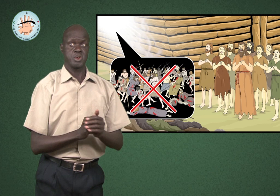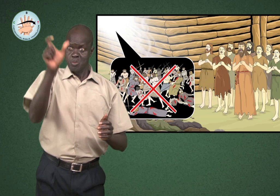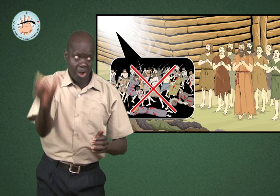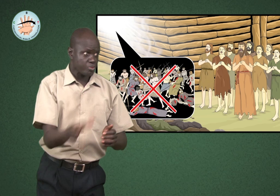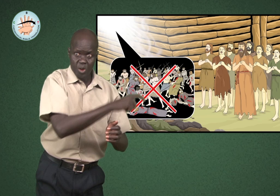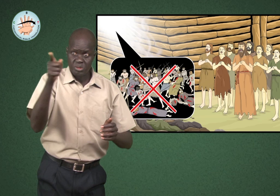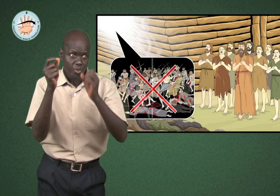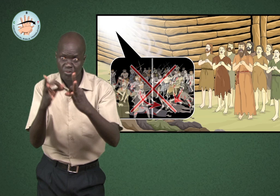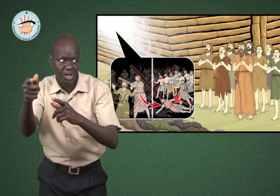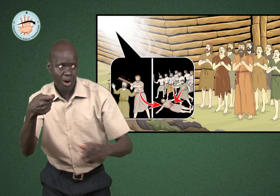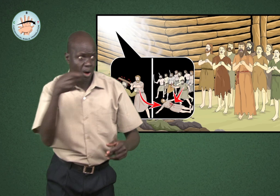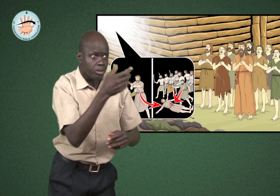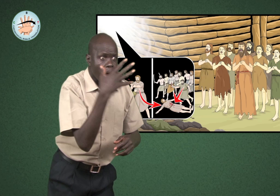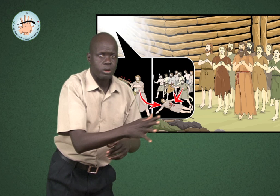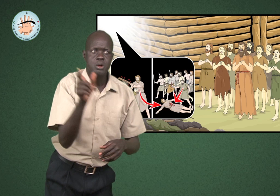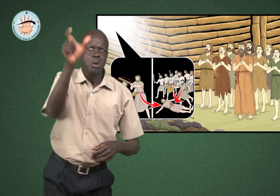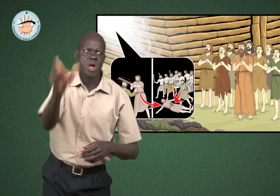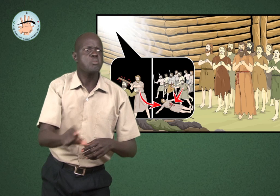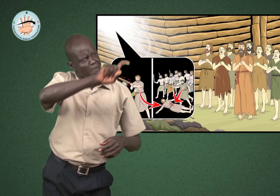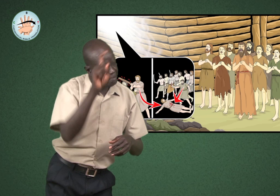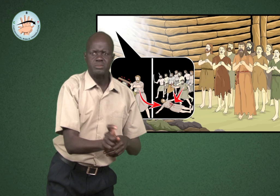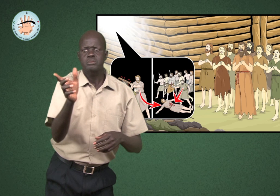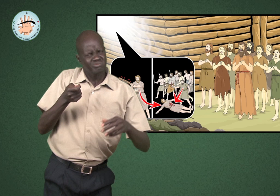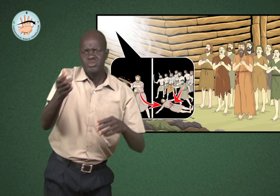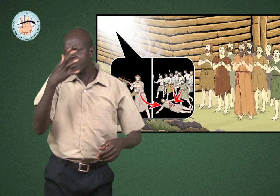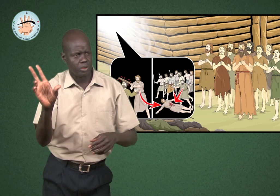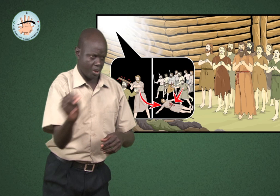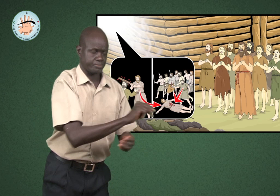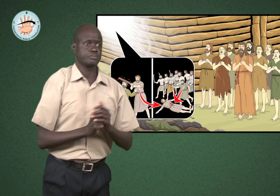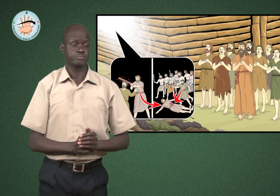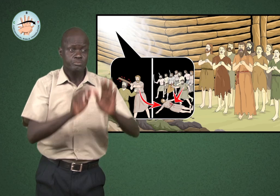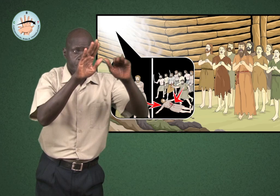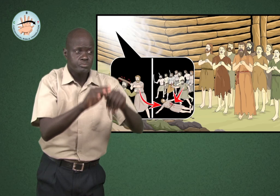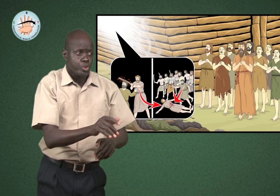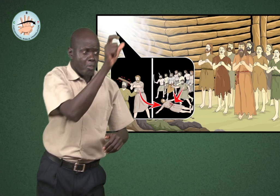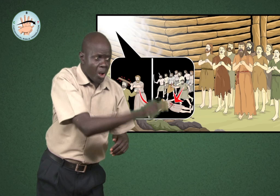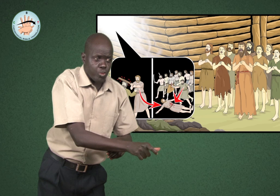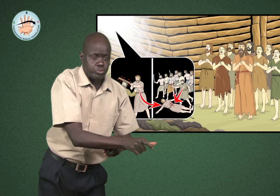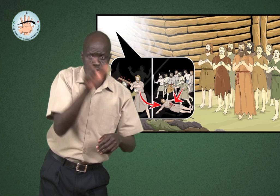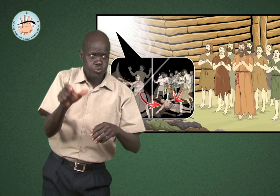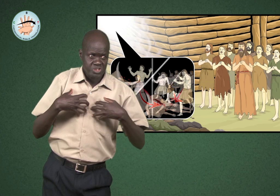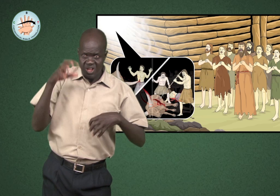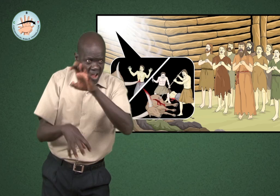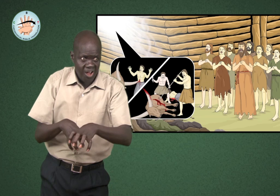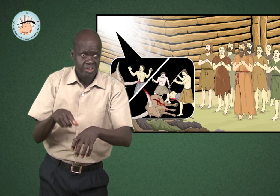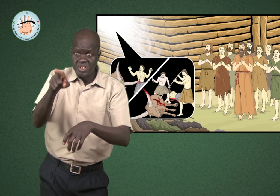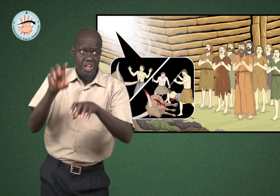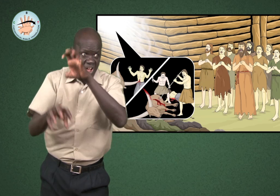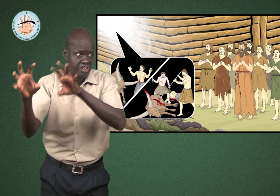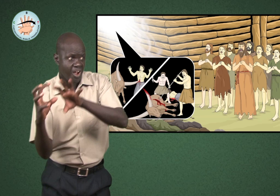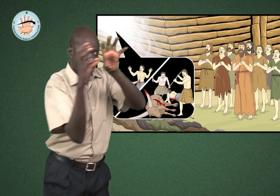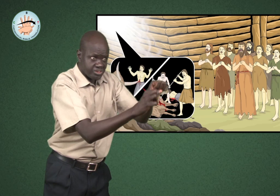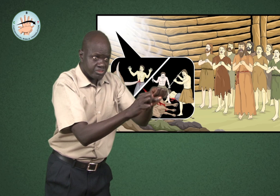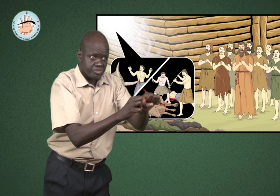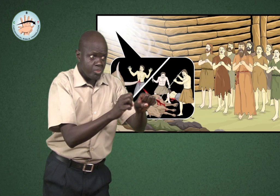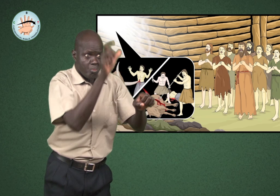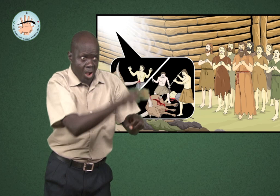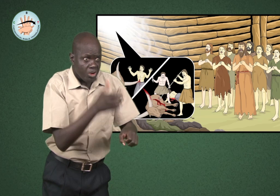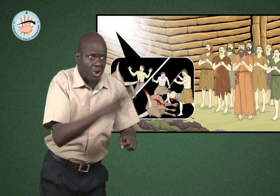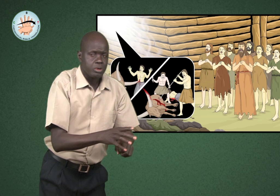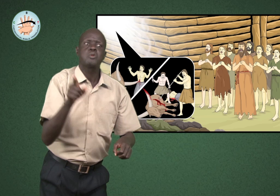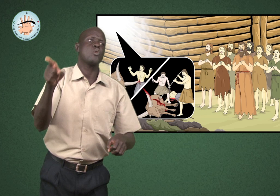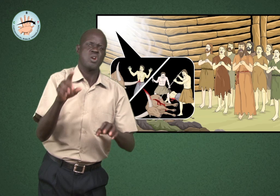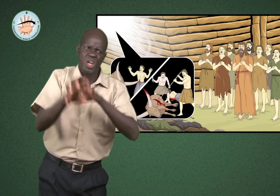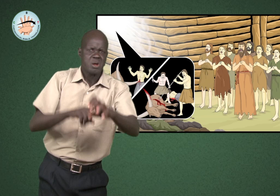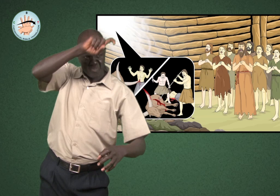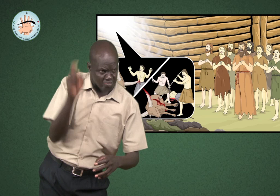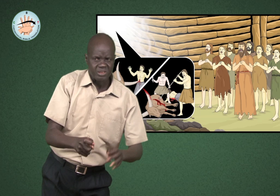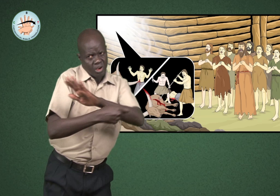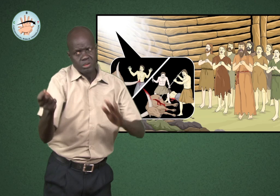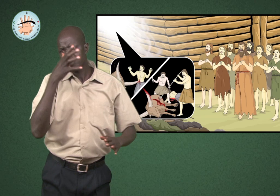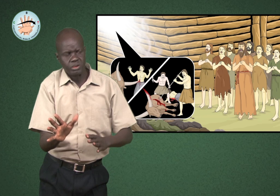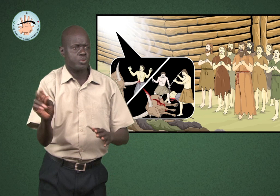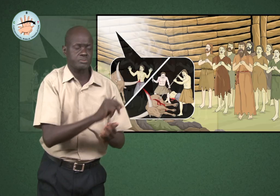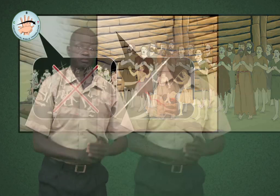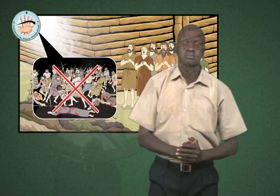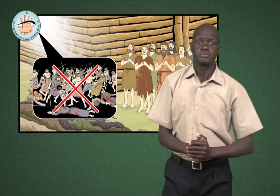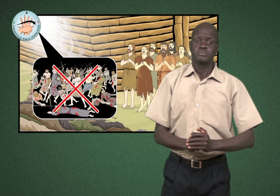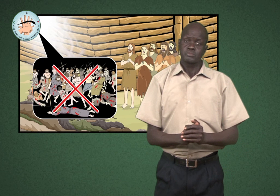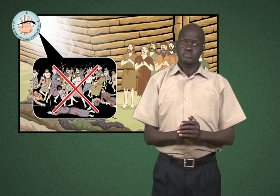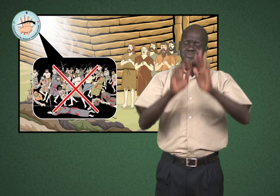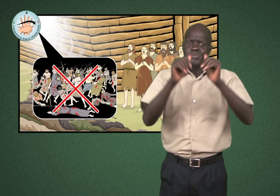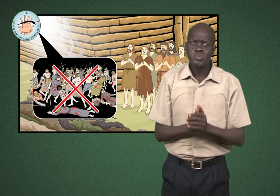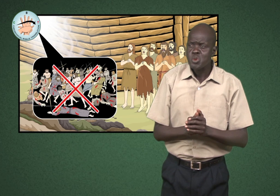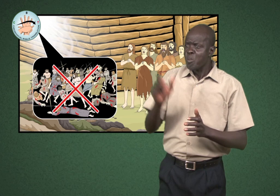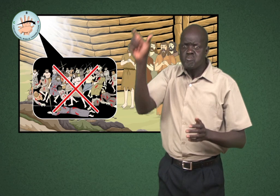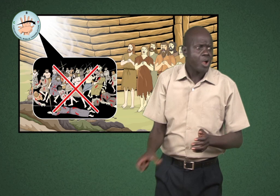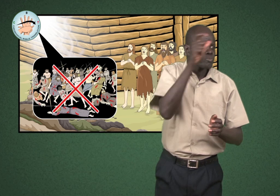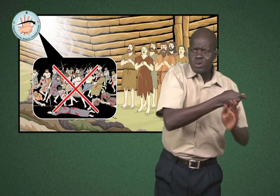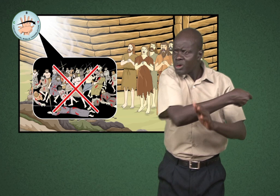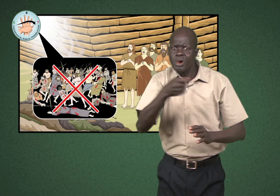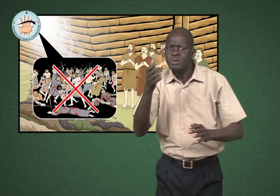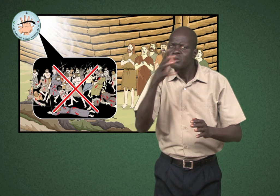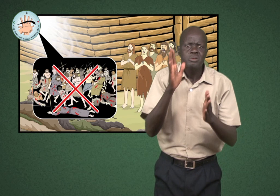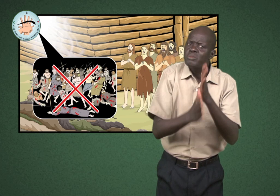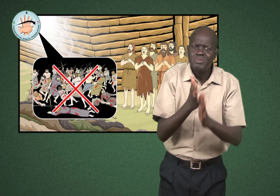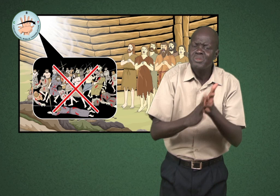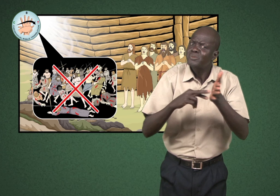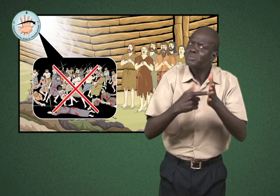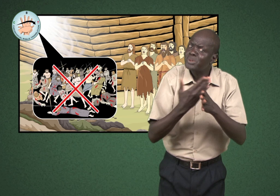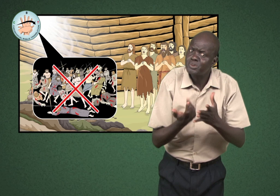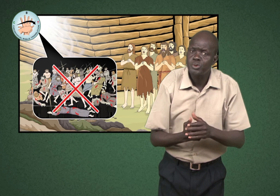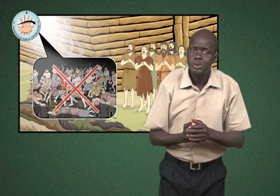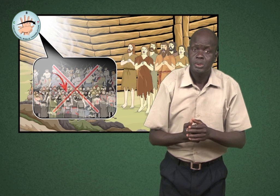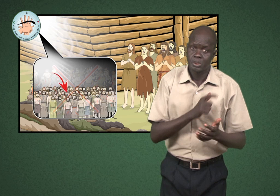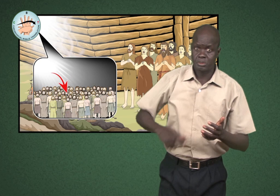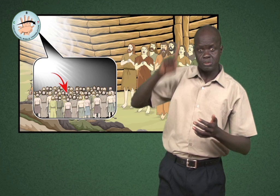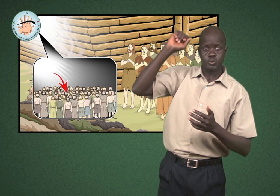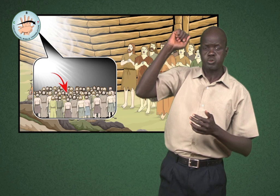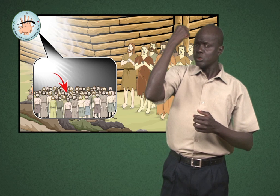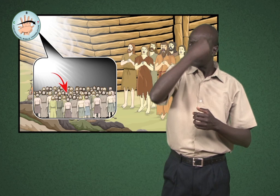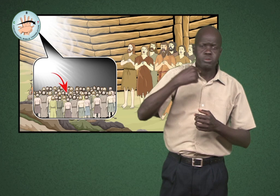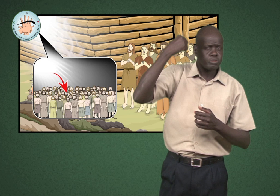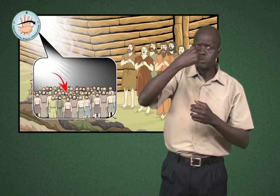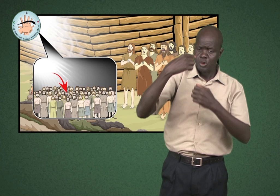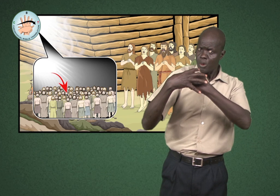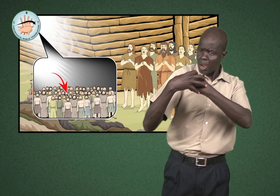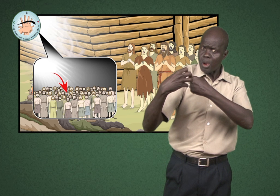I will demand an accounting from anyone who takes the life of his fellow man: Whoever sheds the blood of man, by man his blood will be shed;